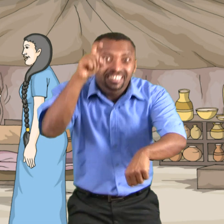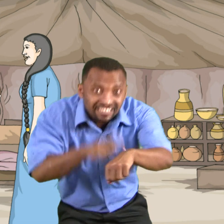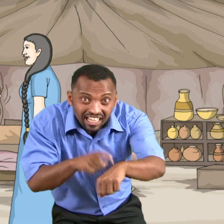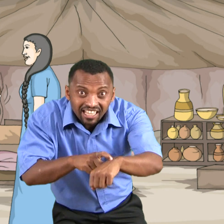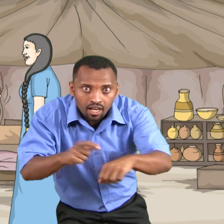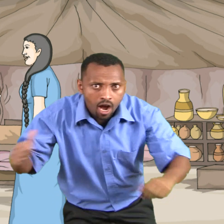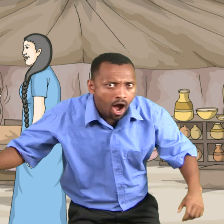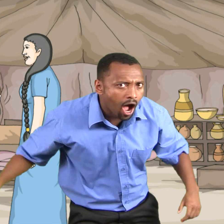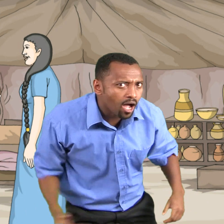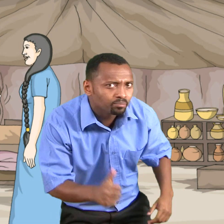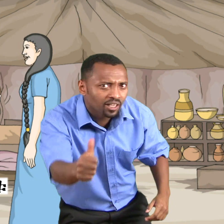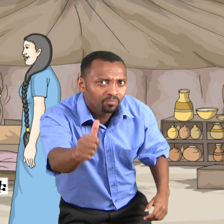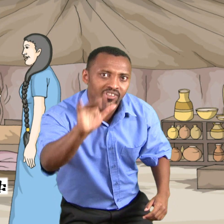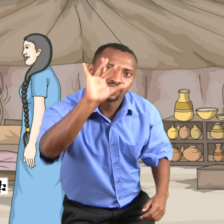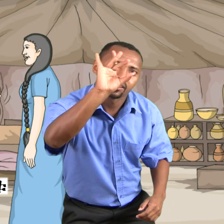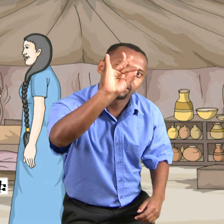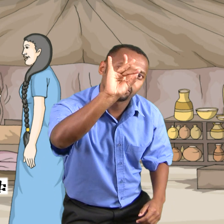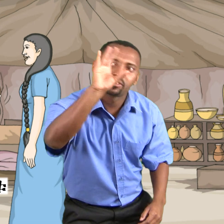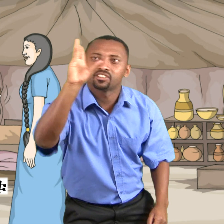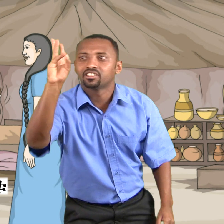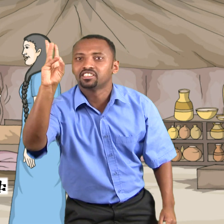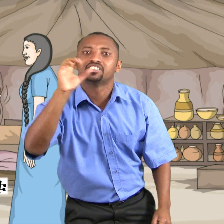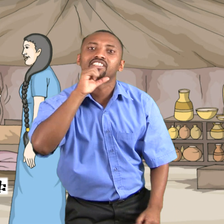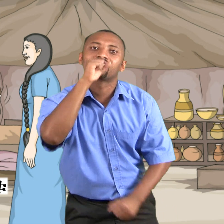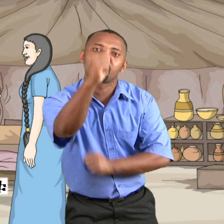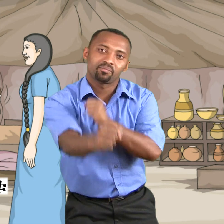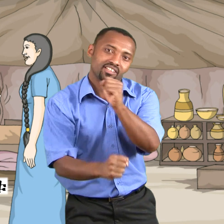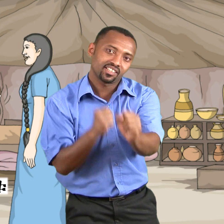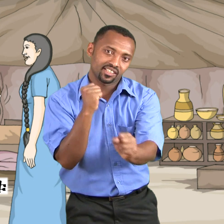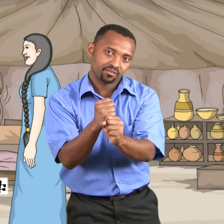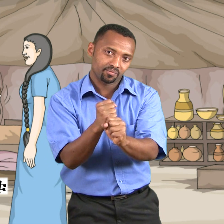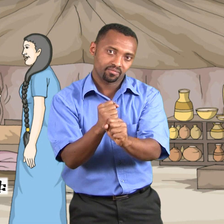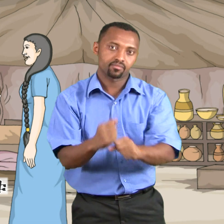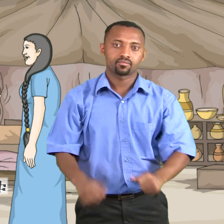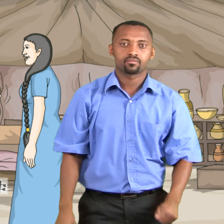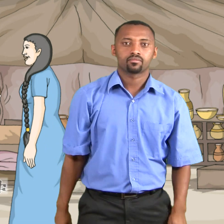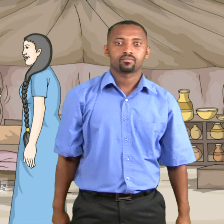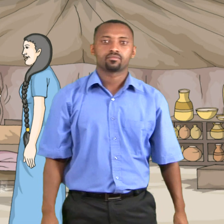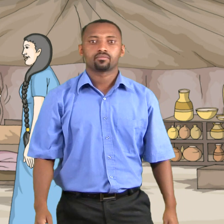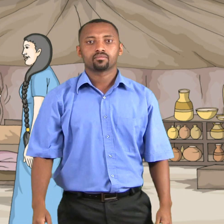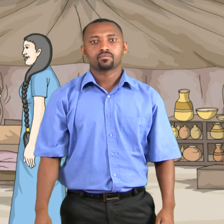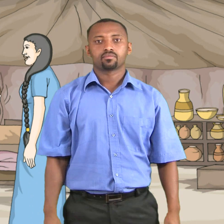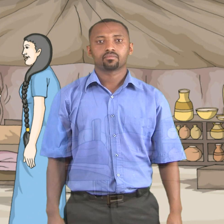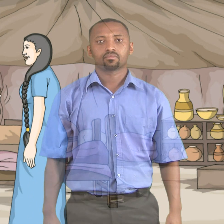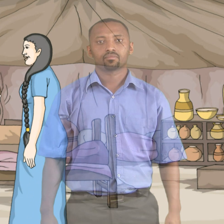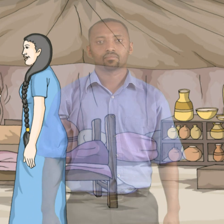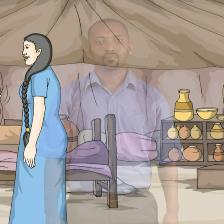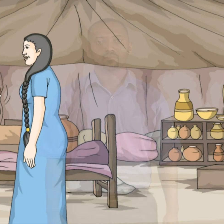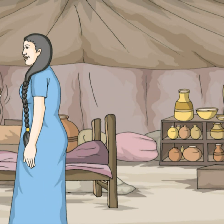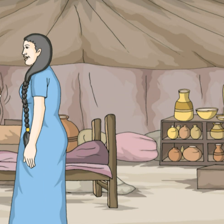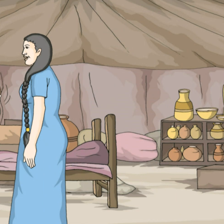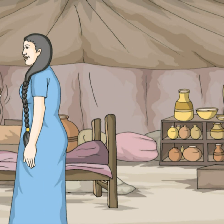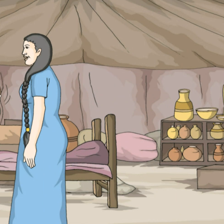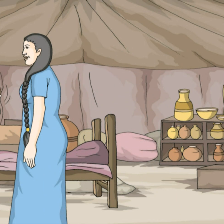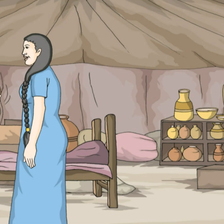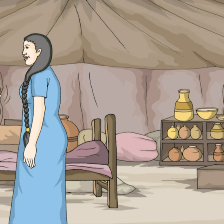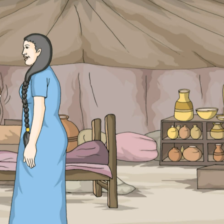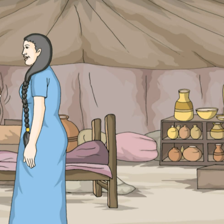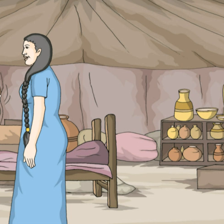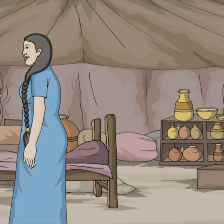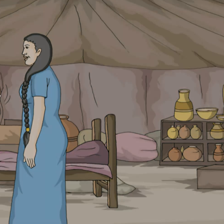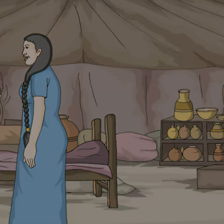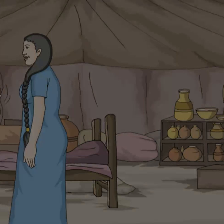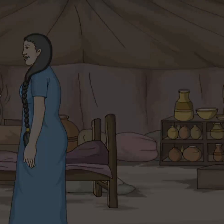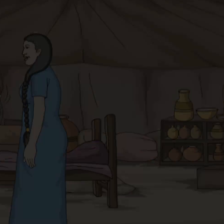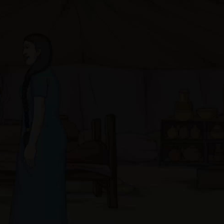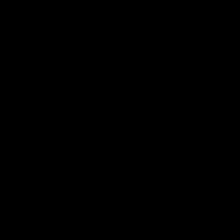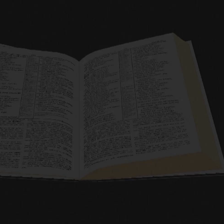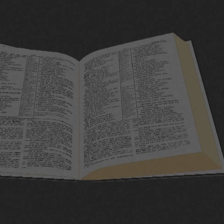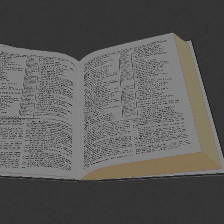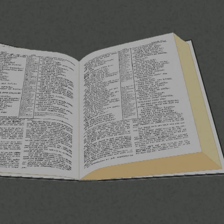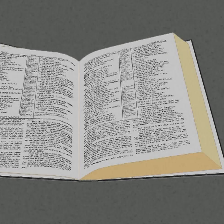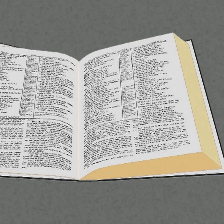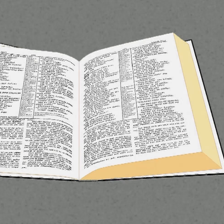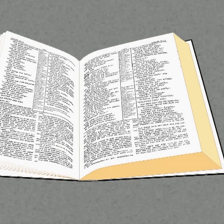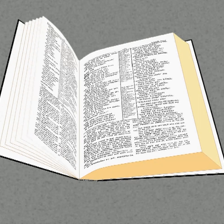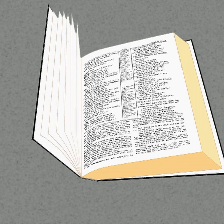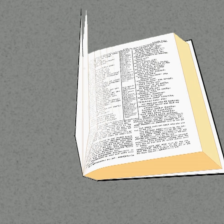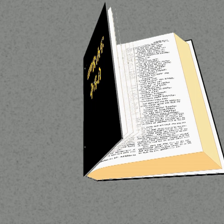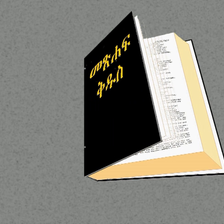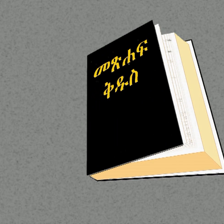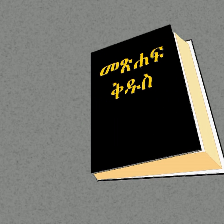Abram was eighty-six years old when Hagar bore Ishmael to him.